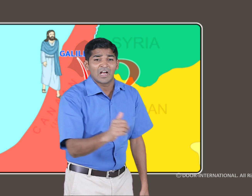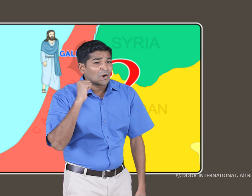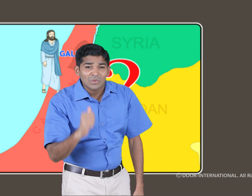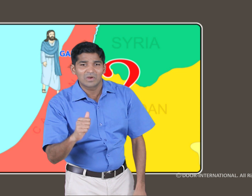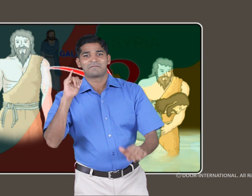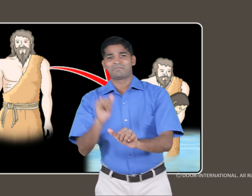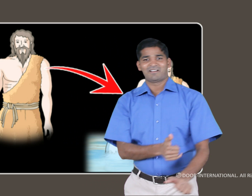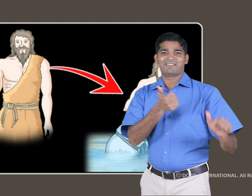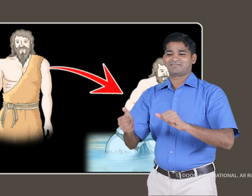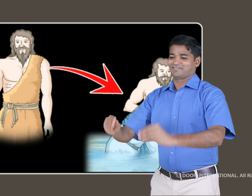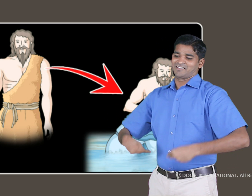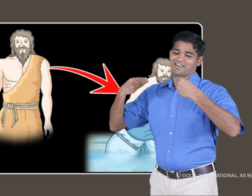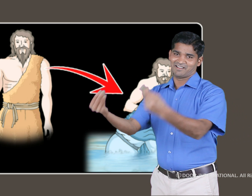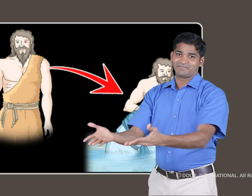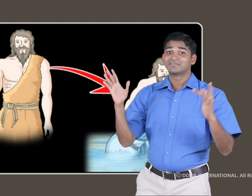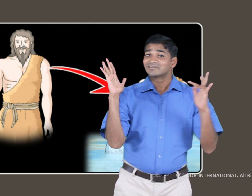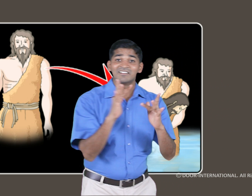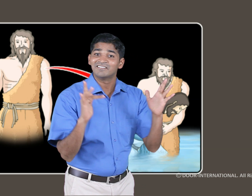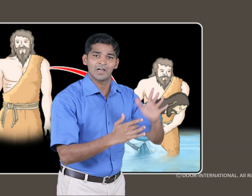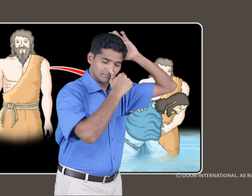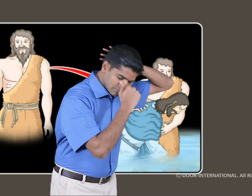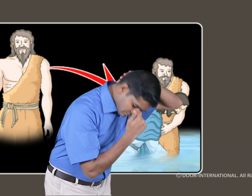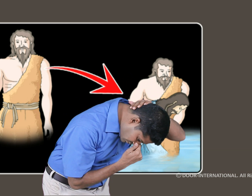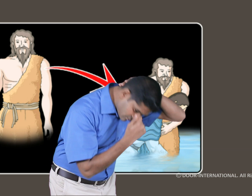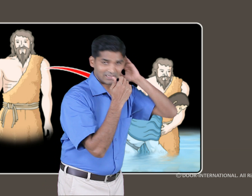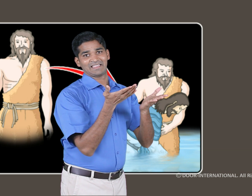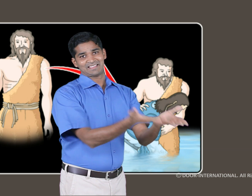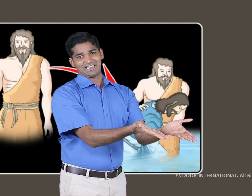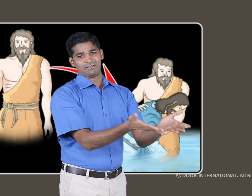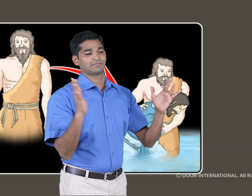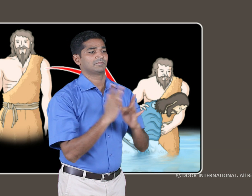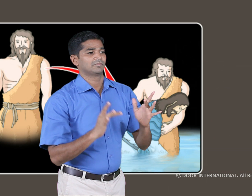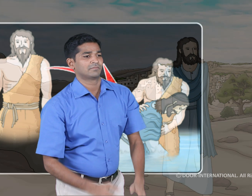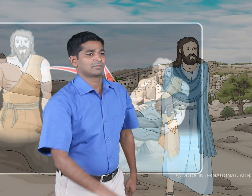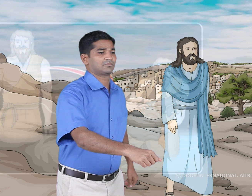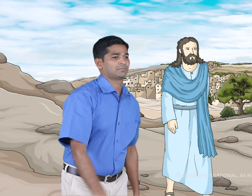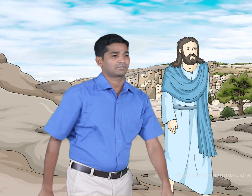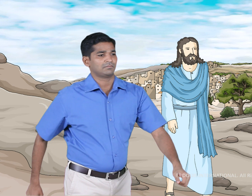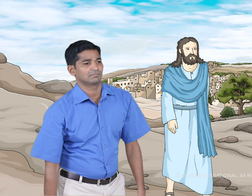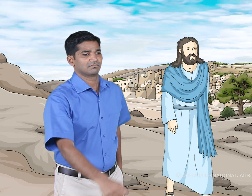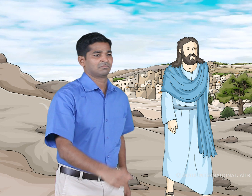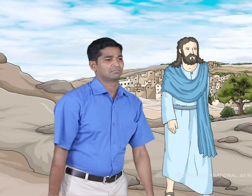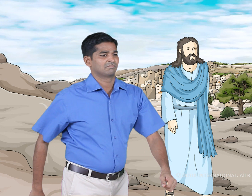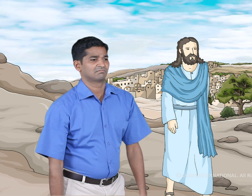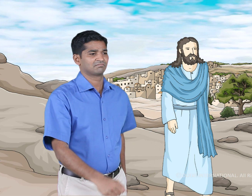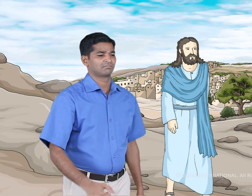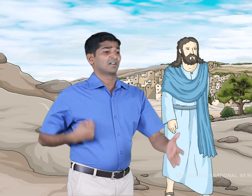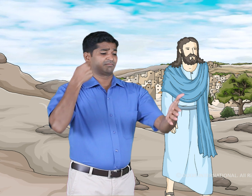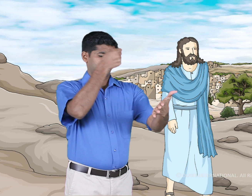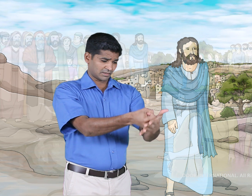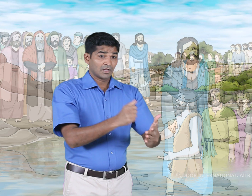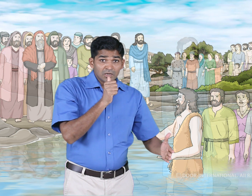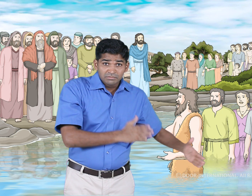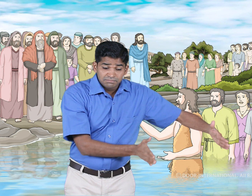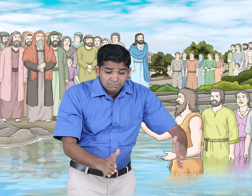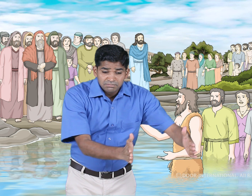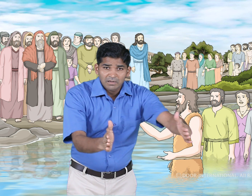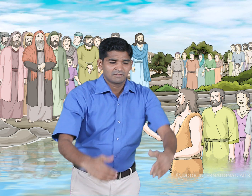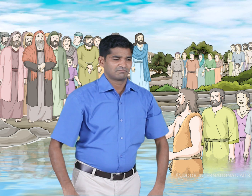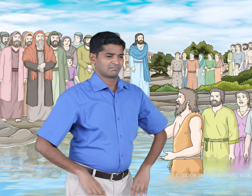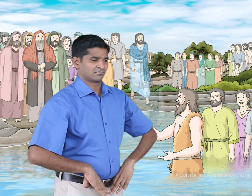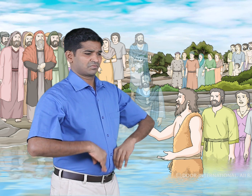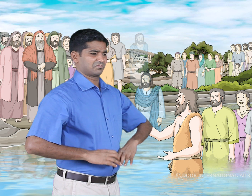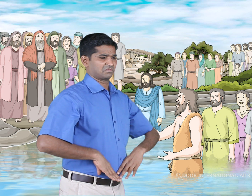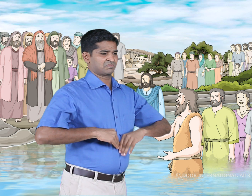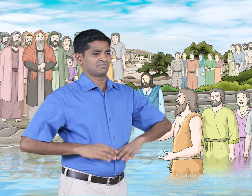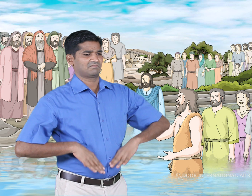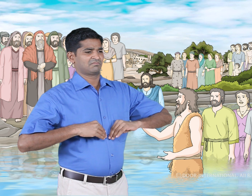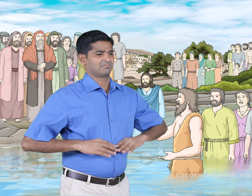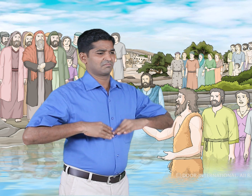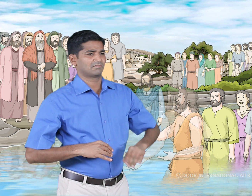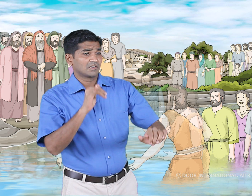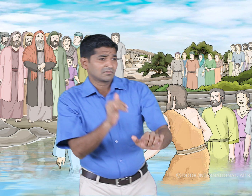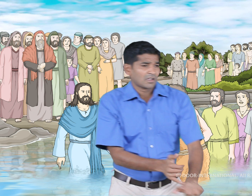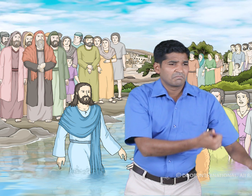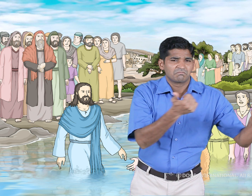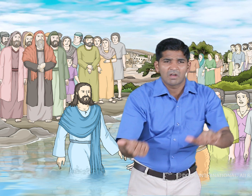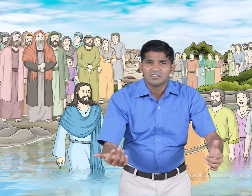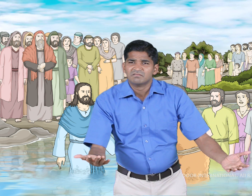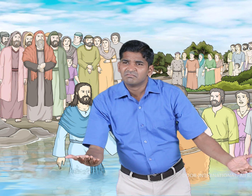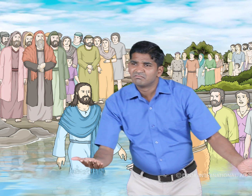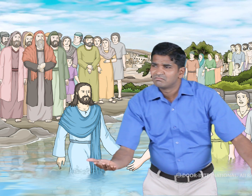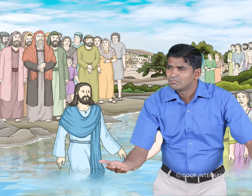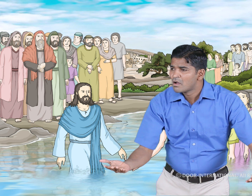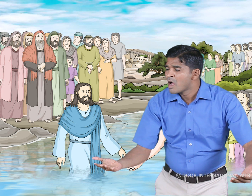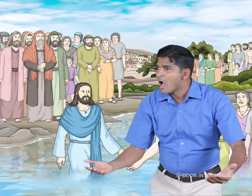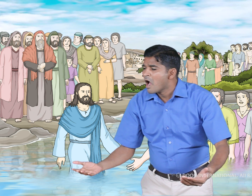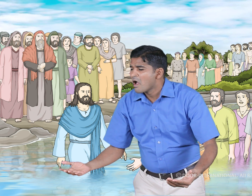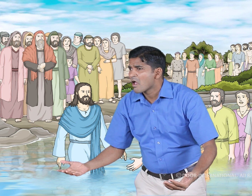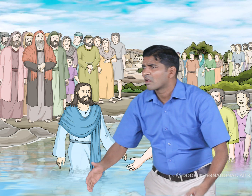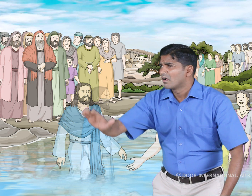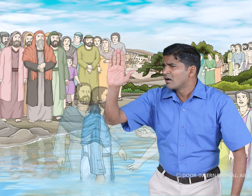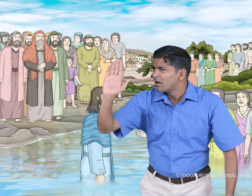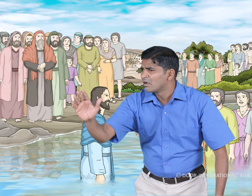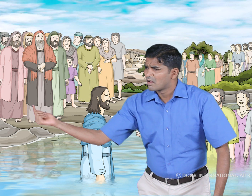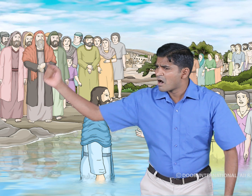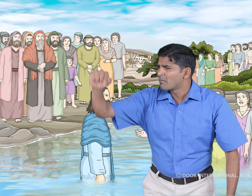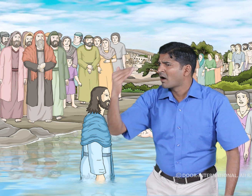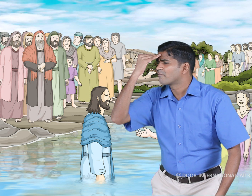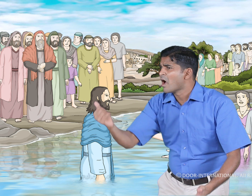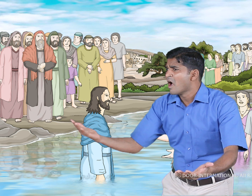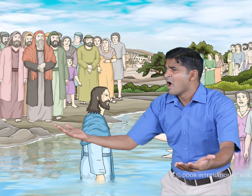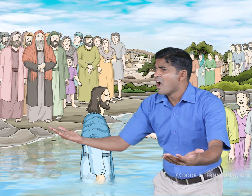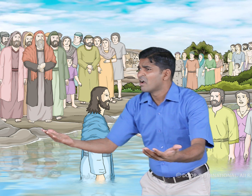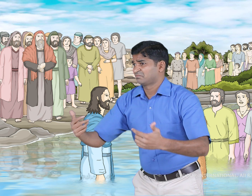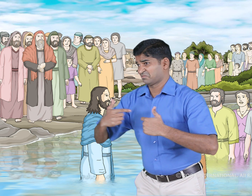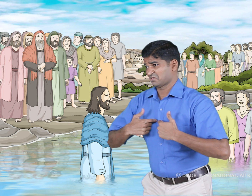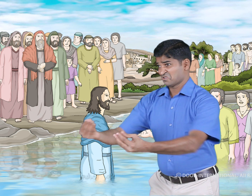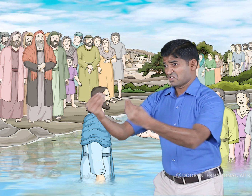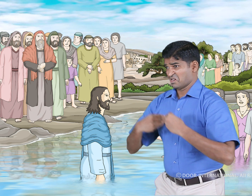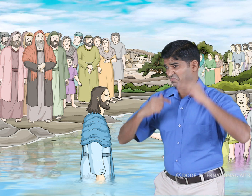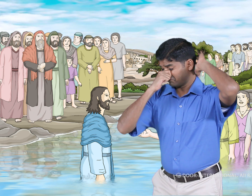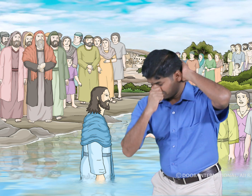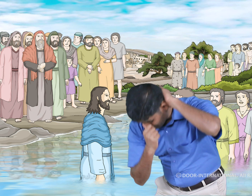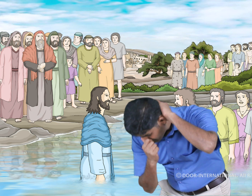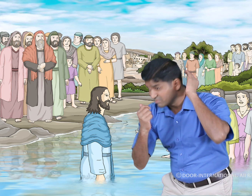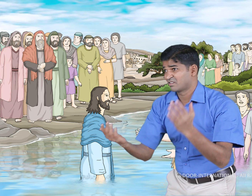But John tried to prevent Him, saying, “I need to be baptized by You, and do You come to me?”